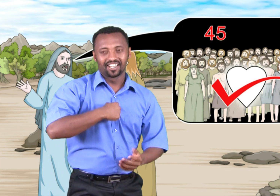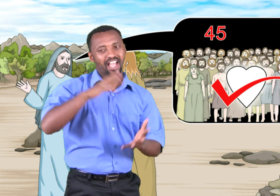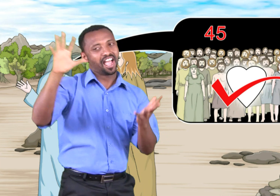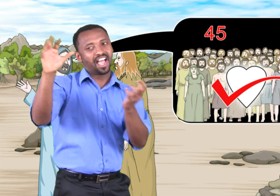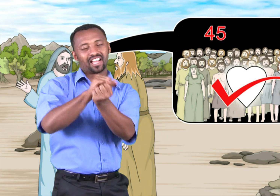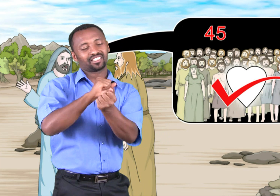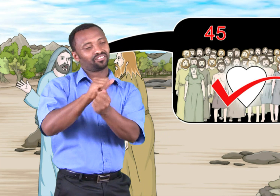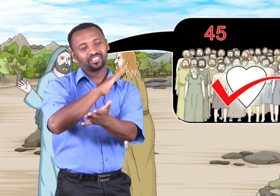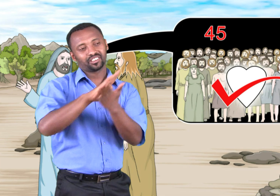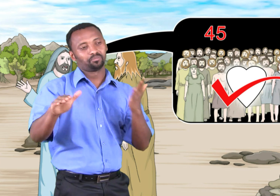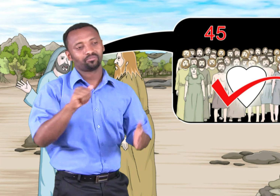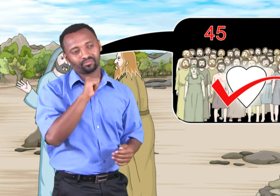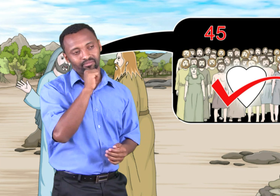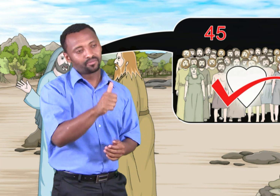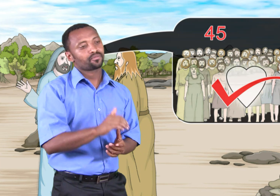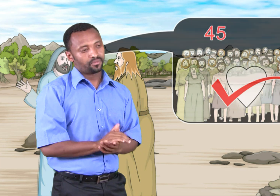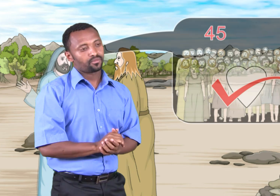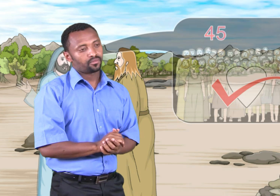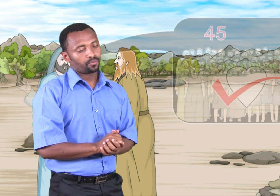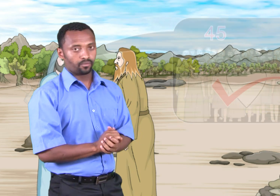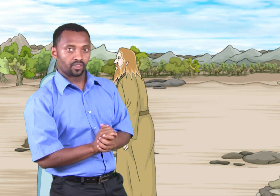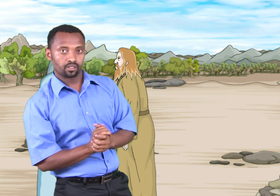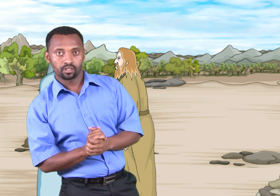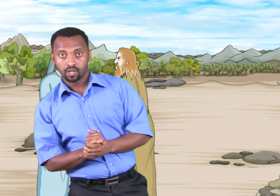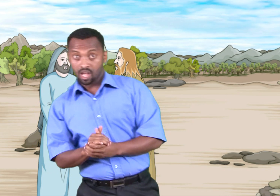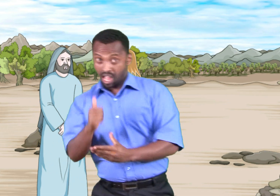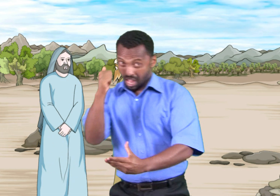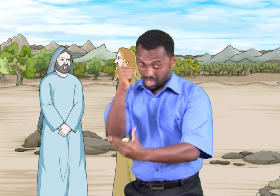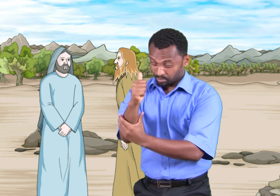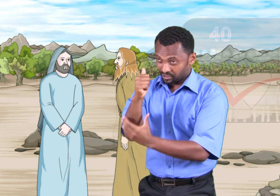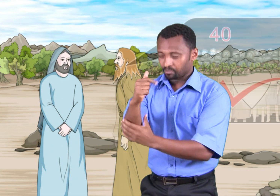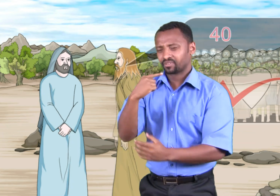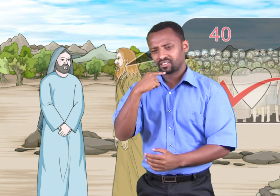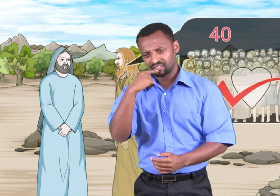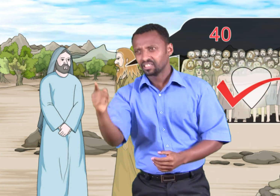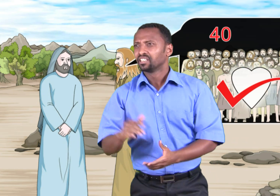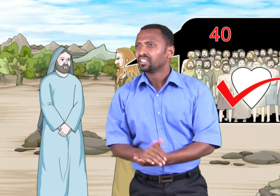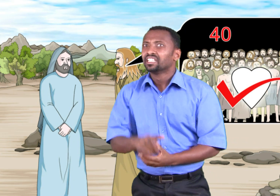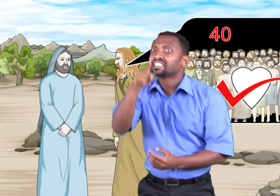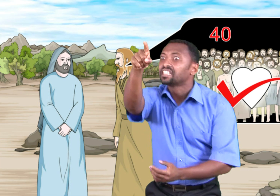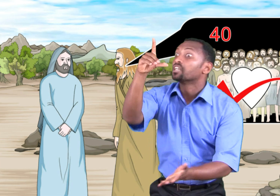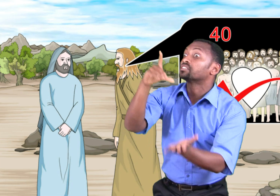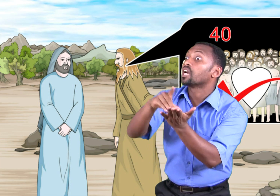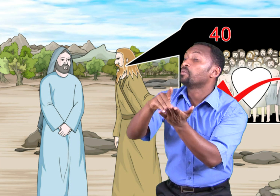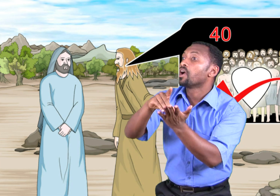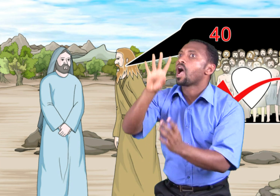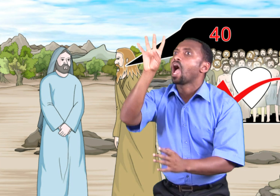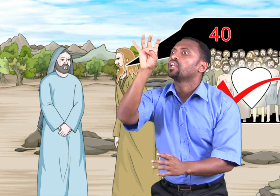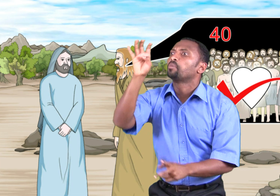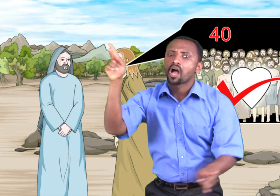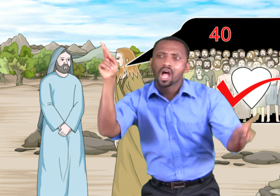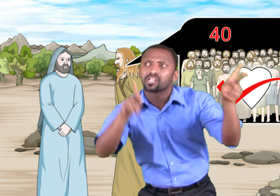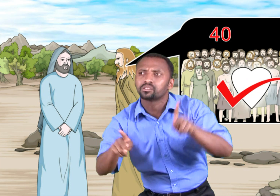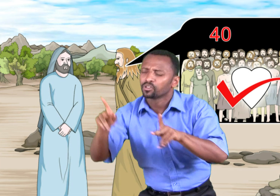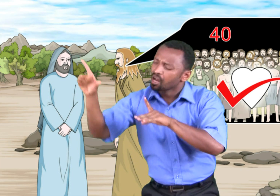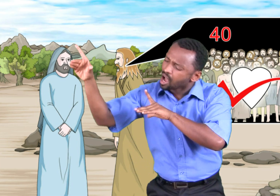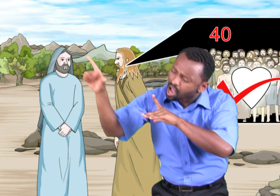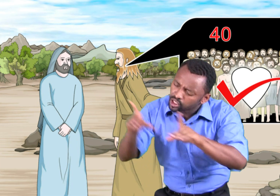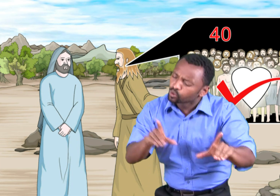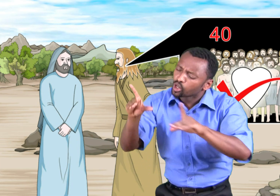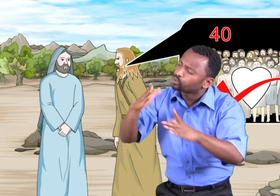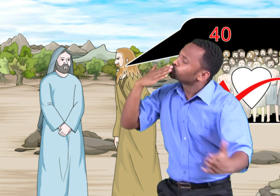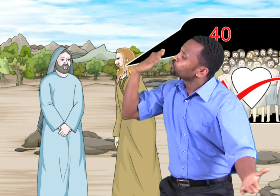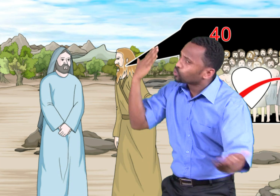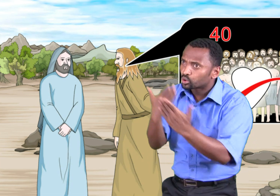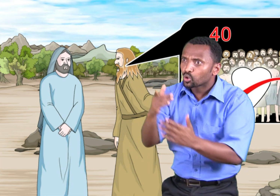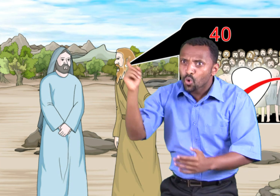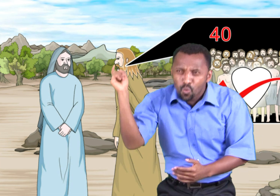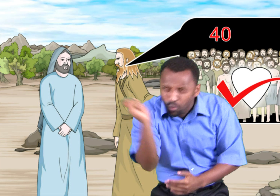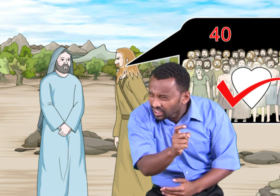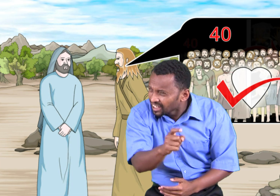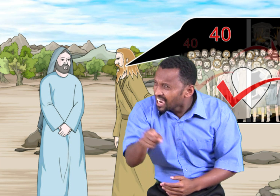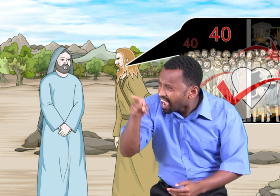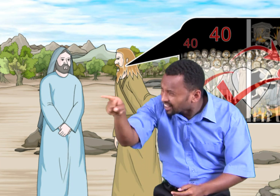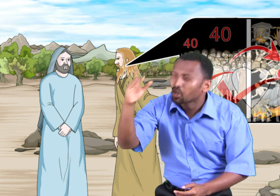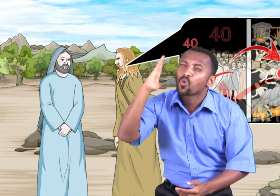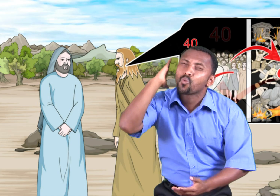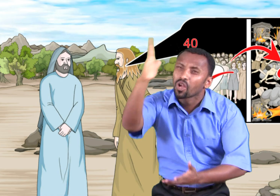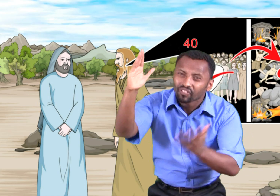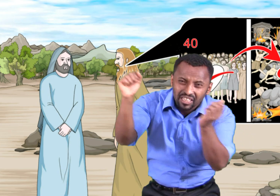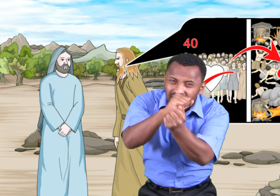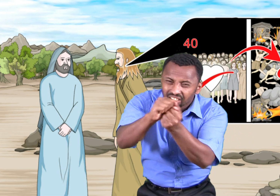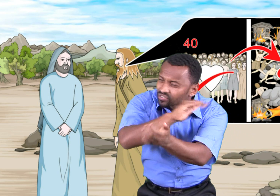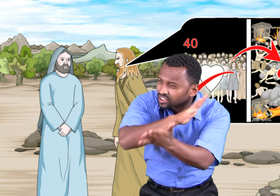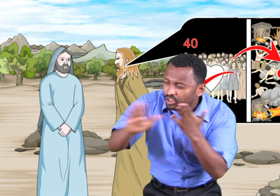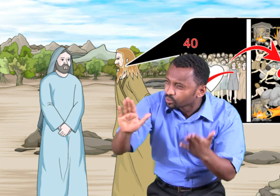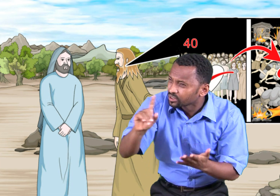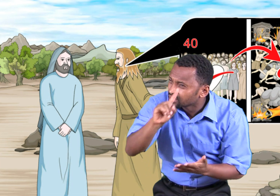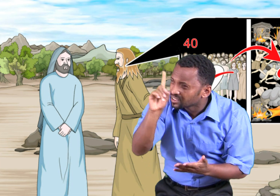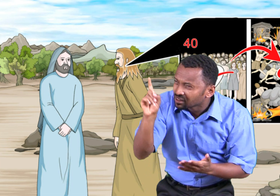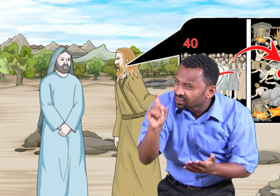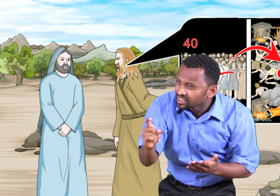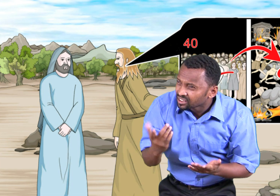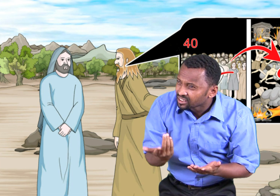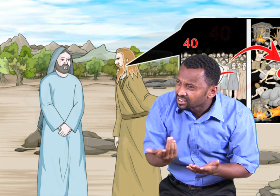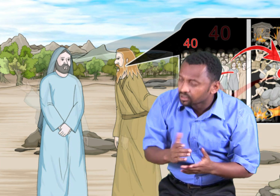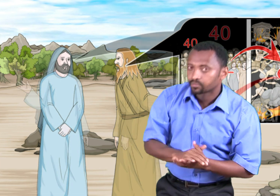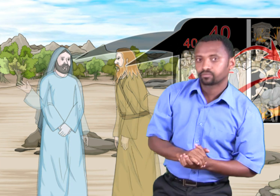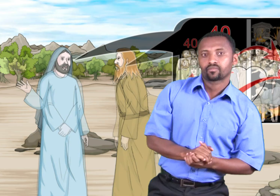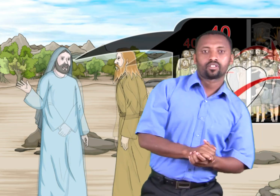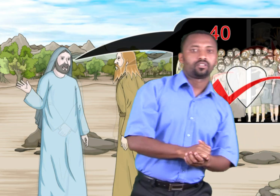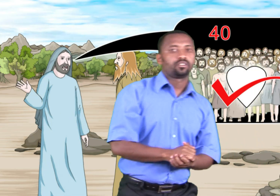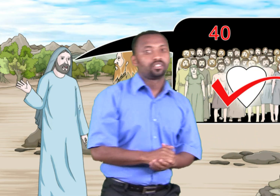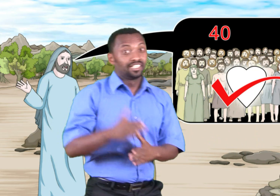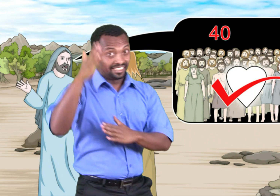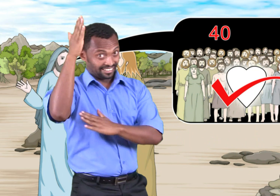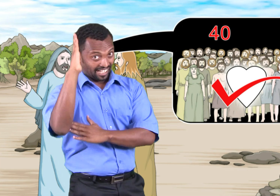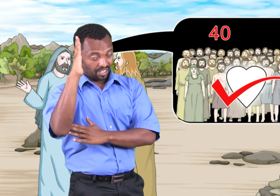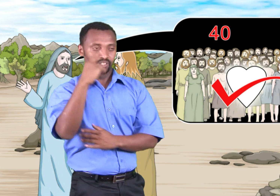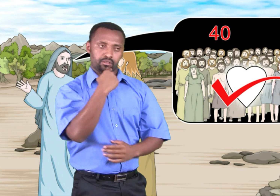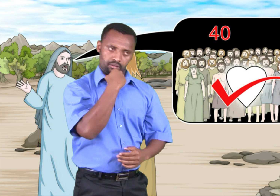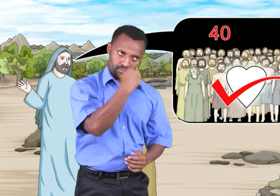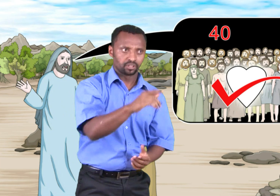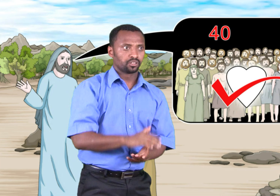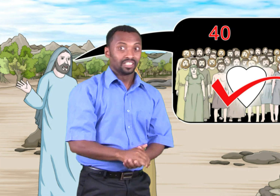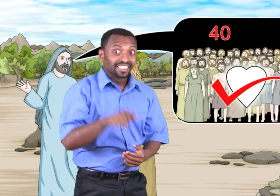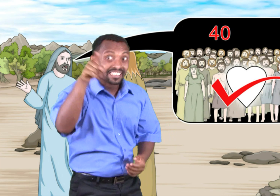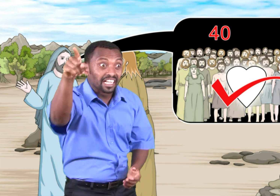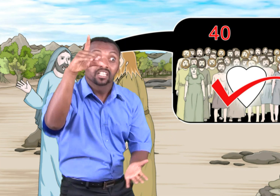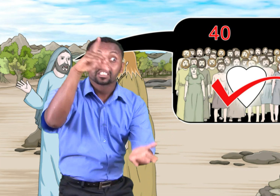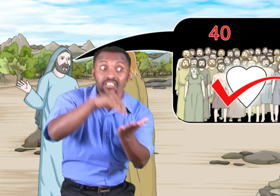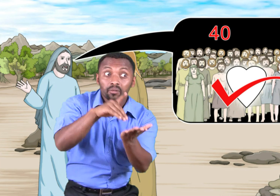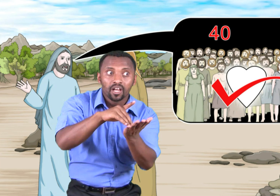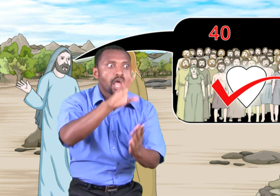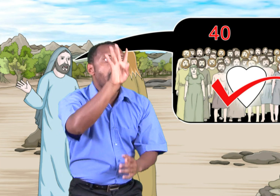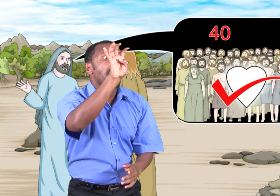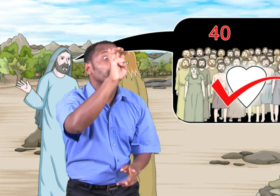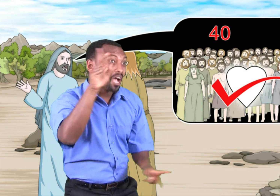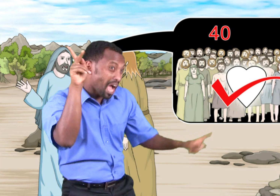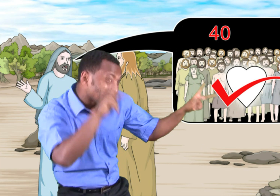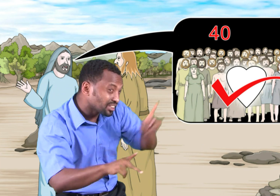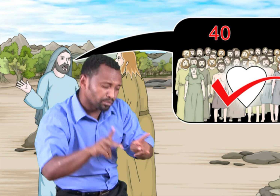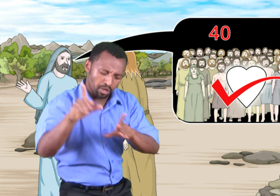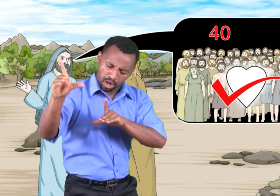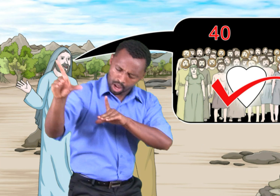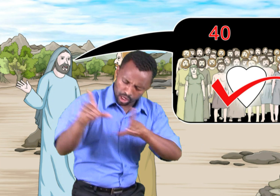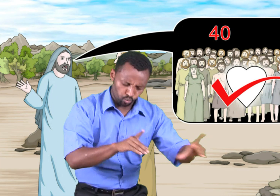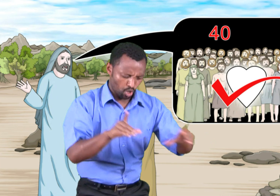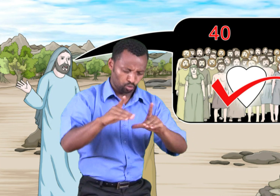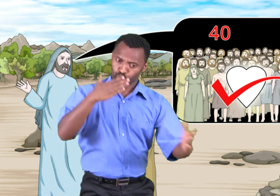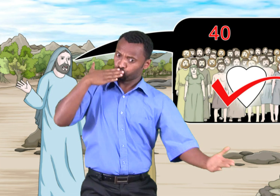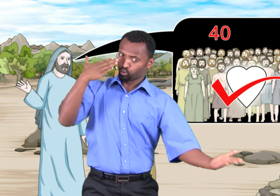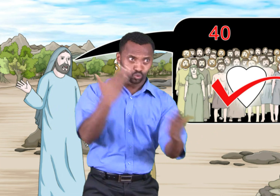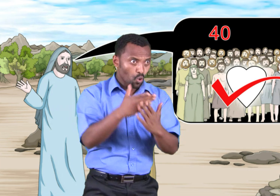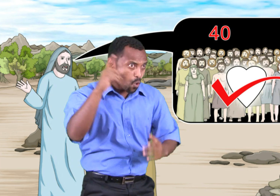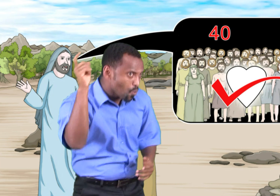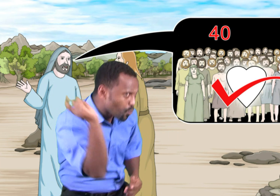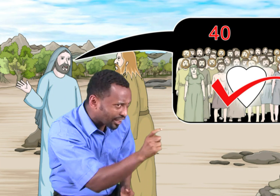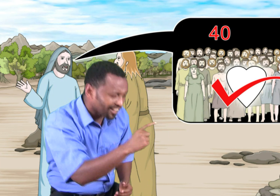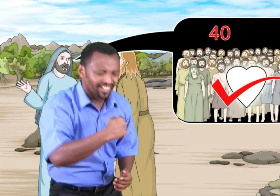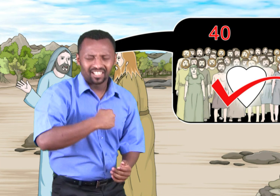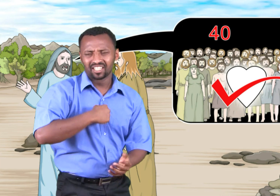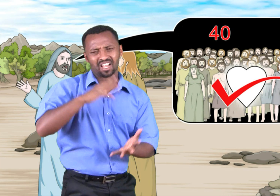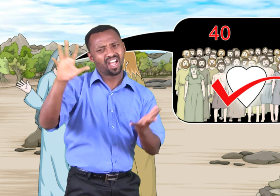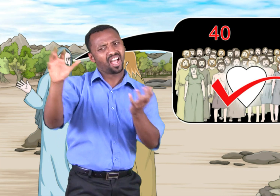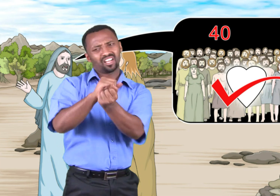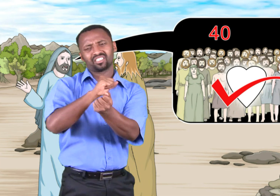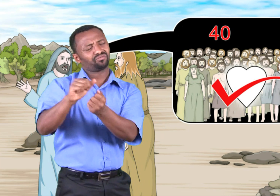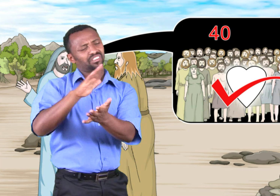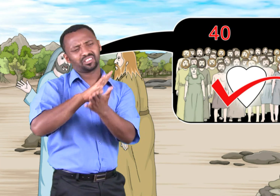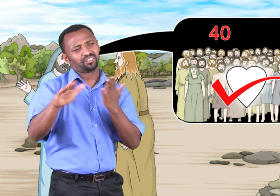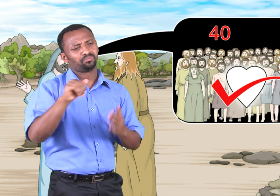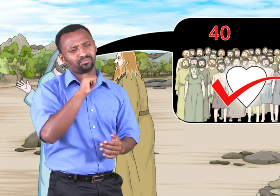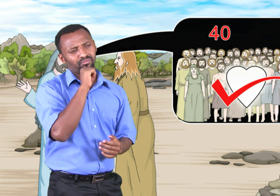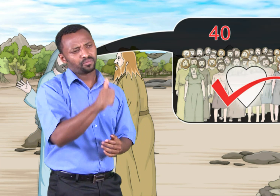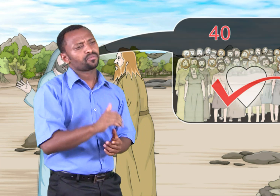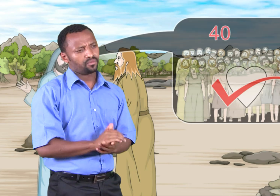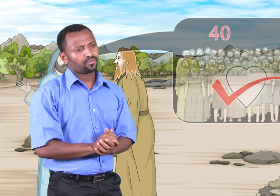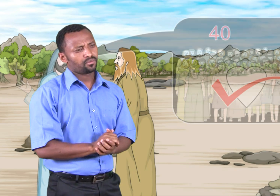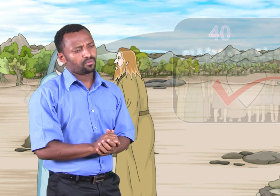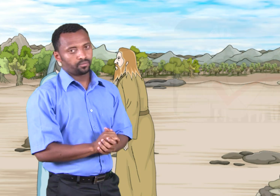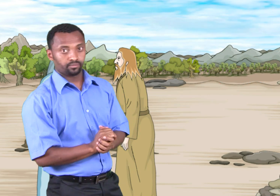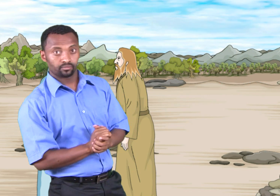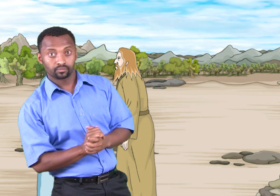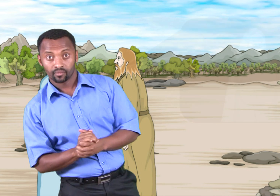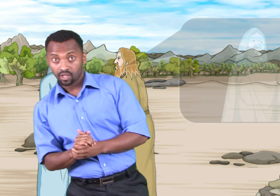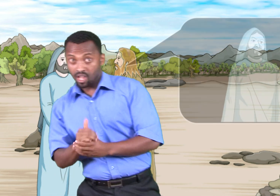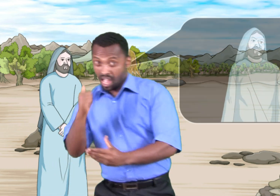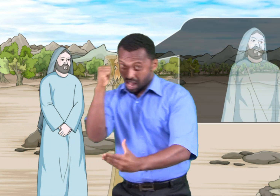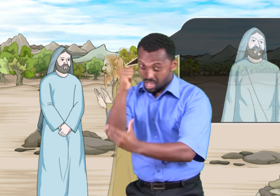Once again Abraham spoke to the LORD, “Suppose forty are found there?” He answered, “On account of the forty, I will not do it.”